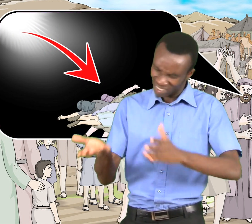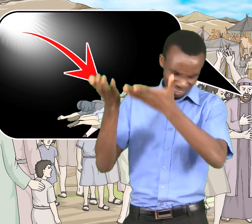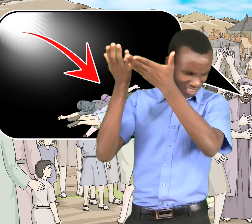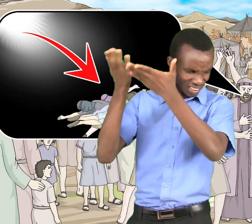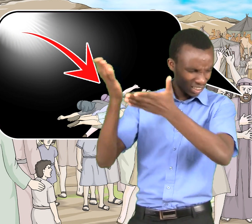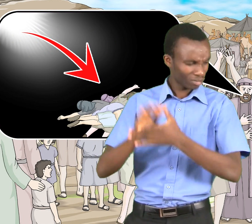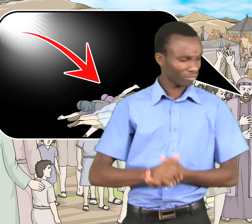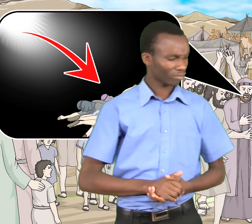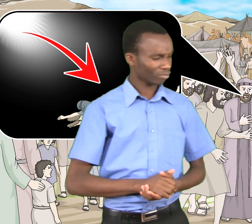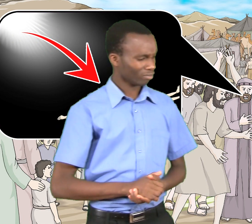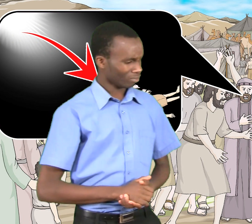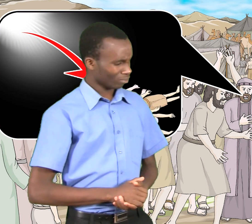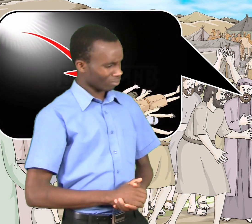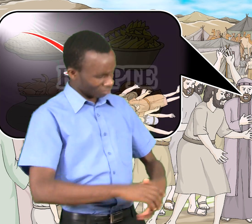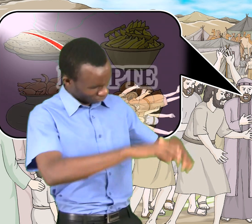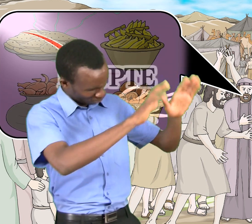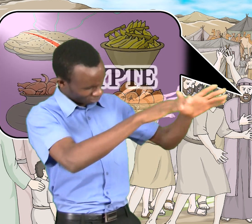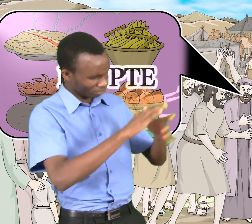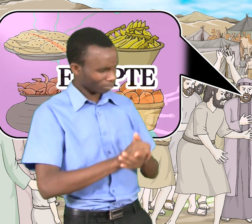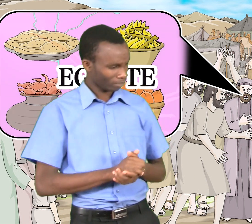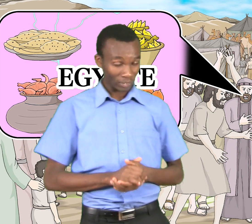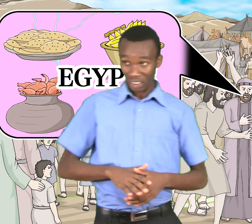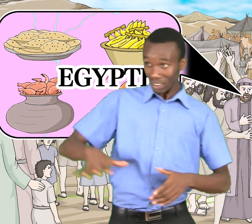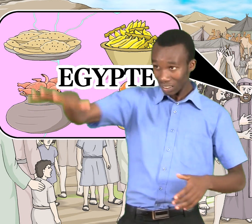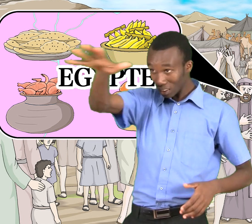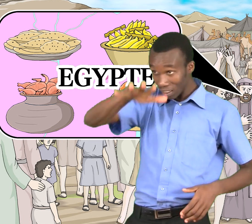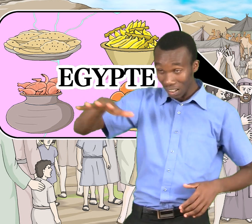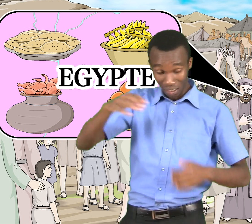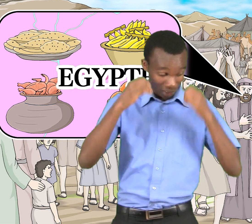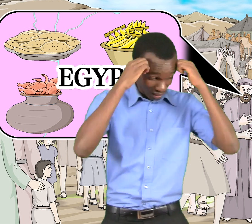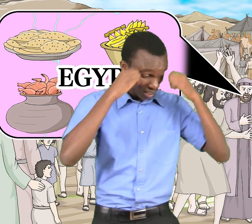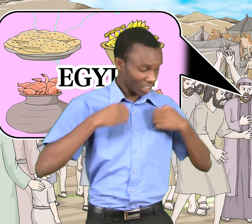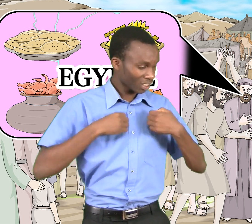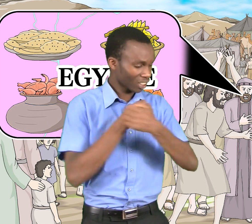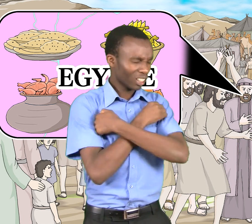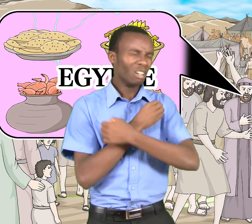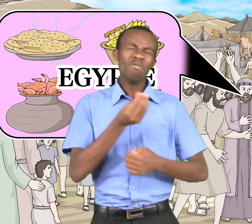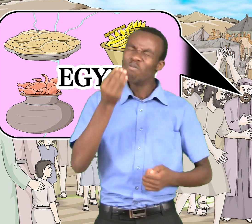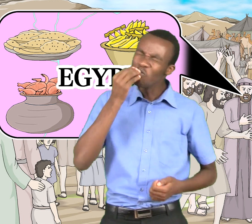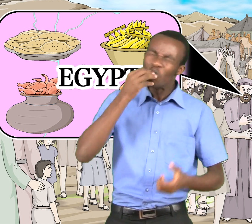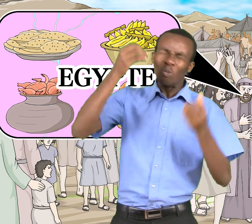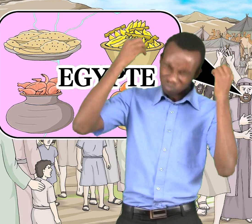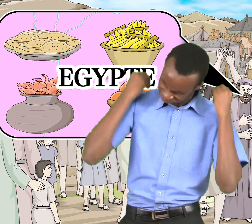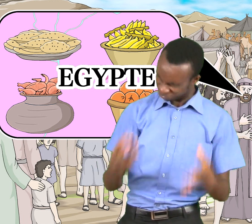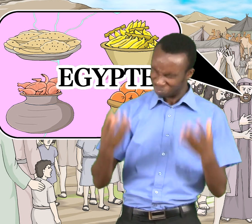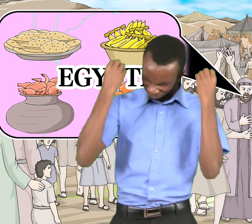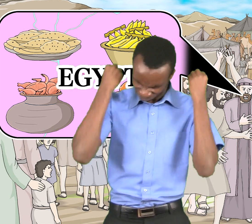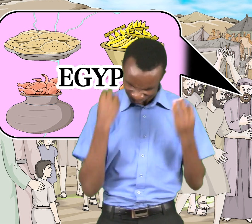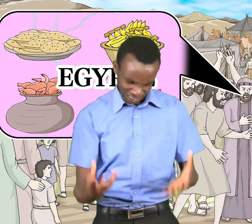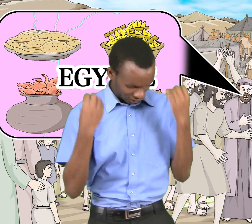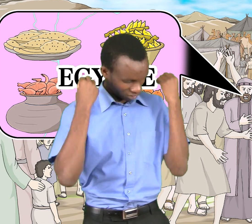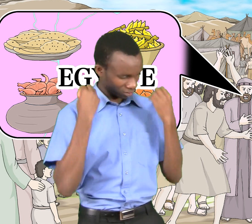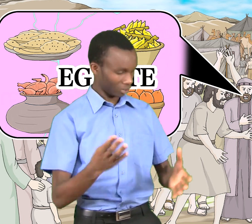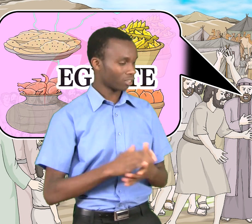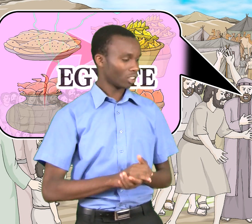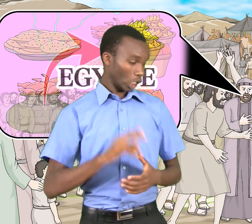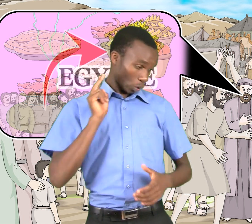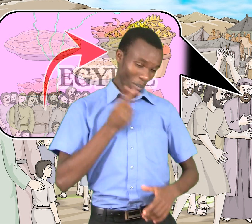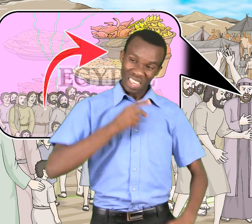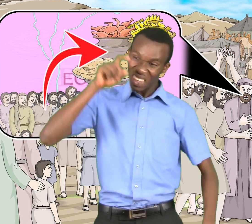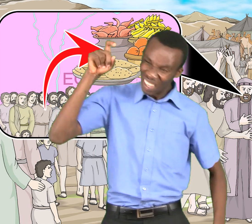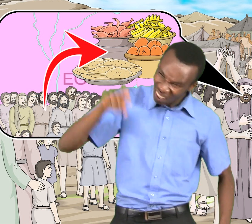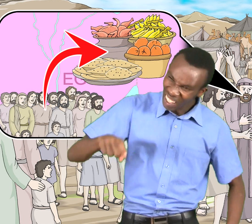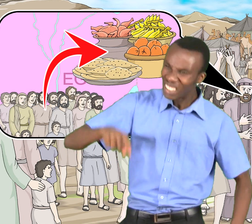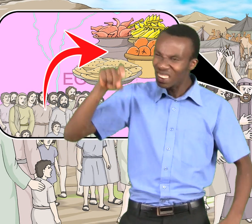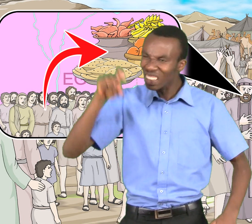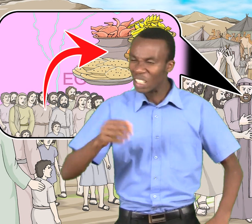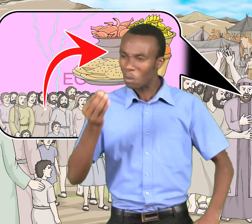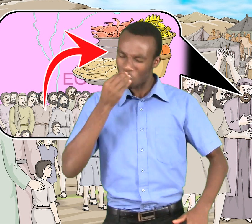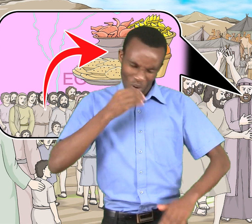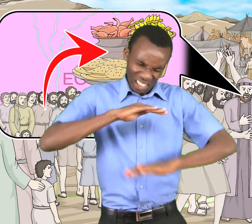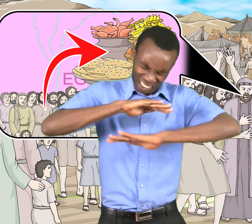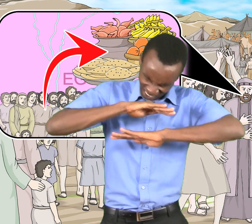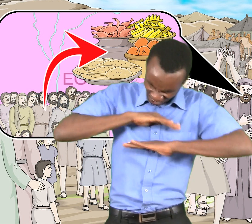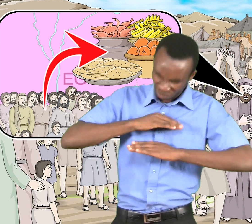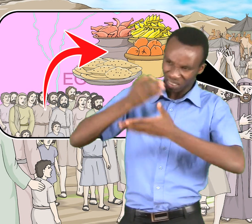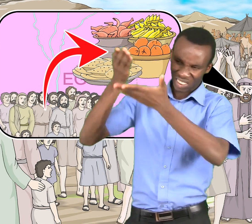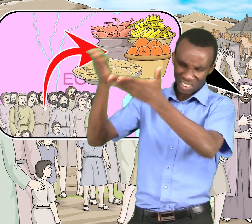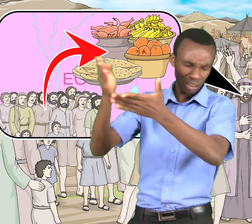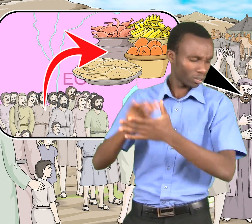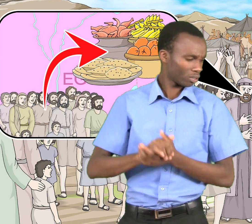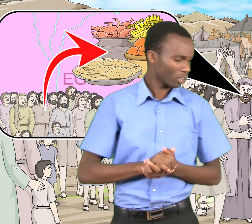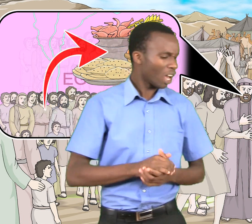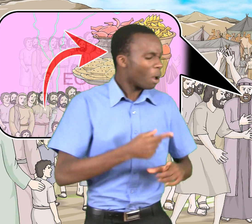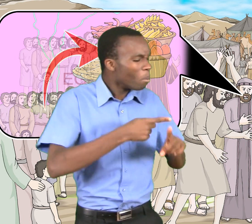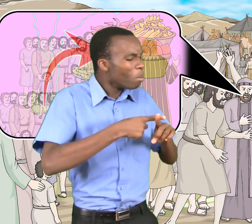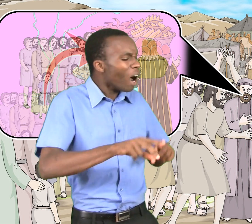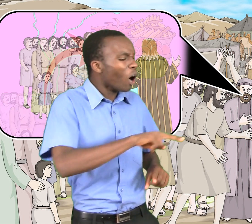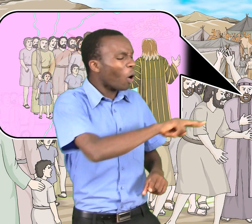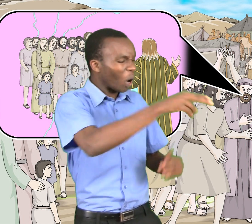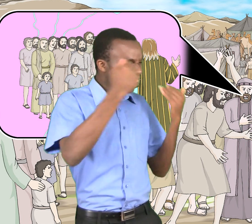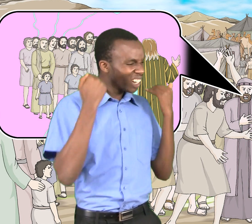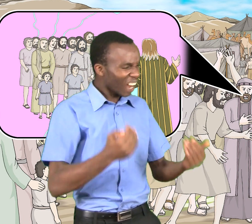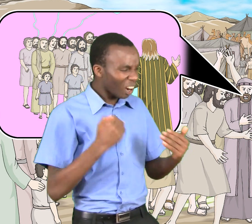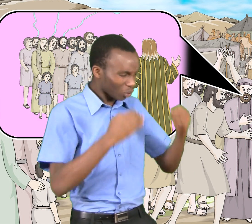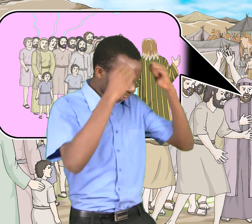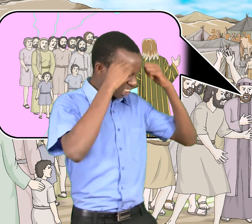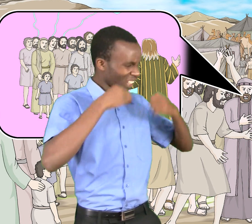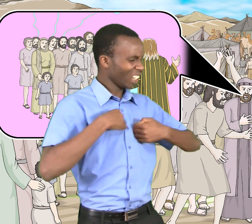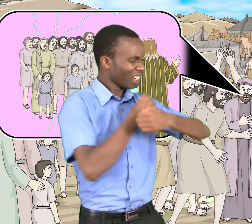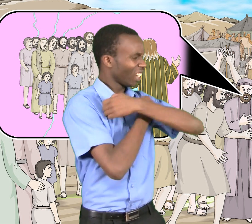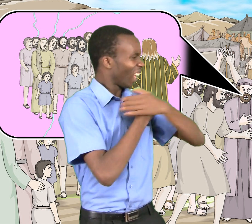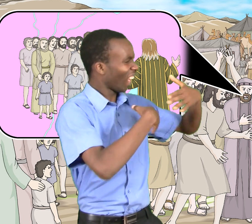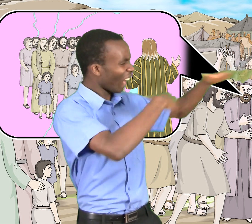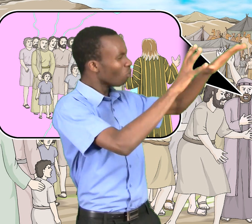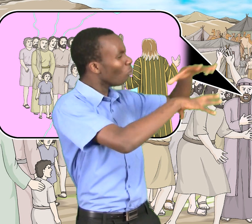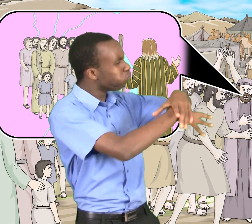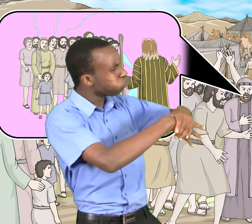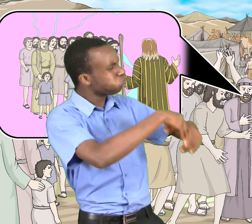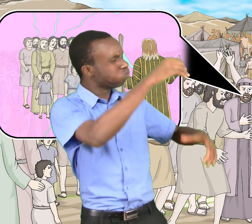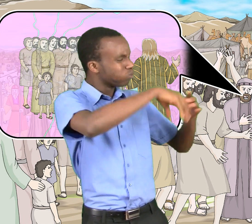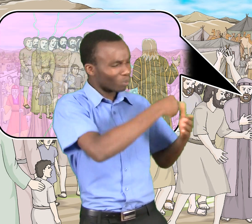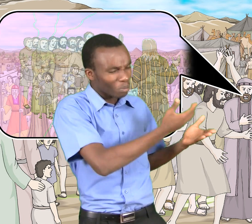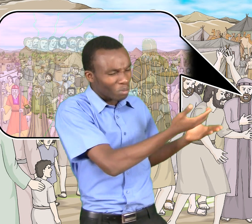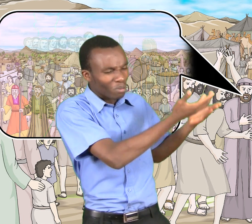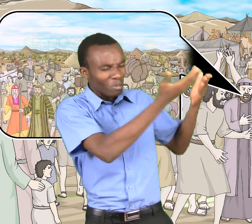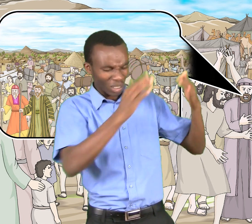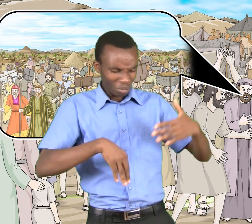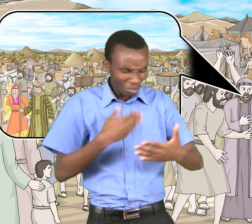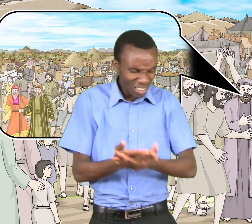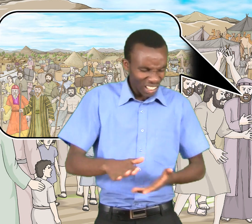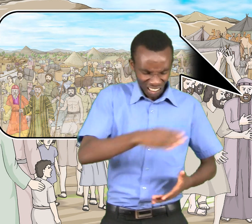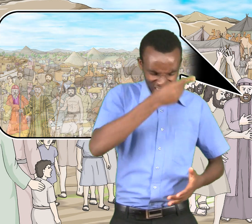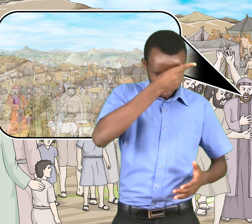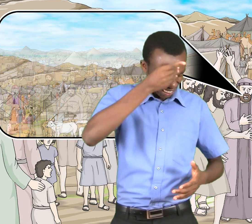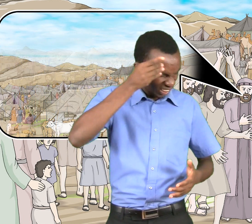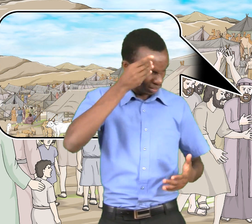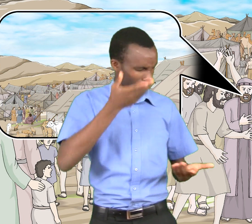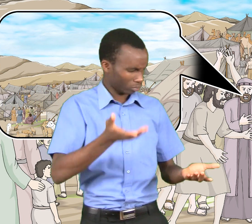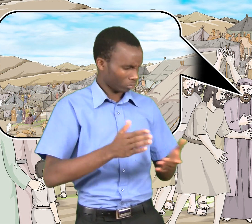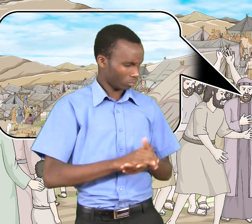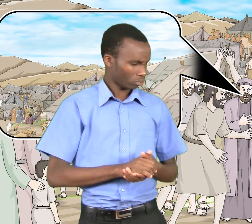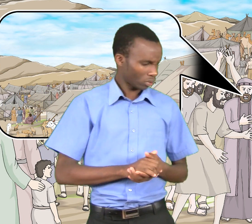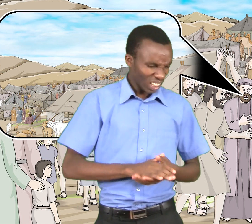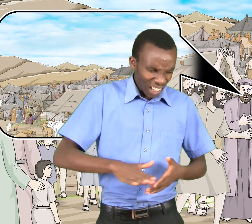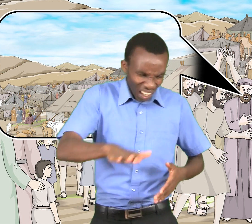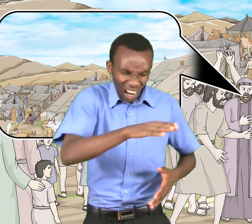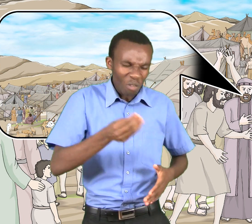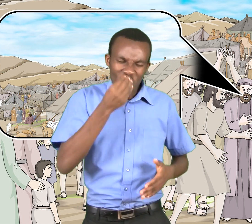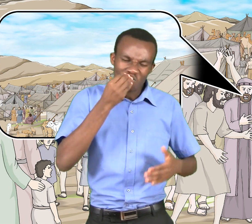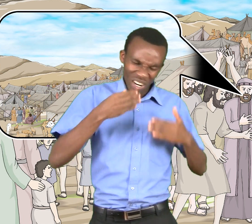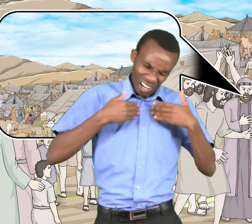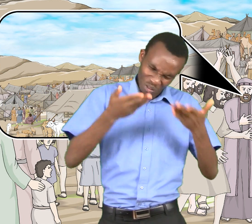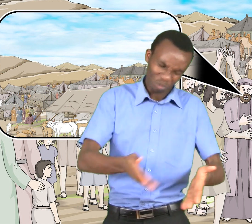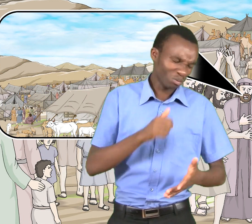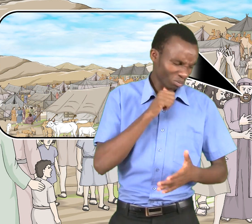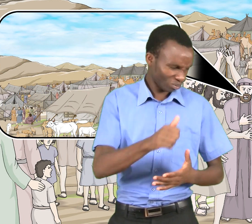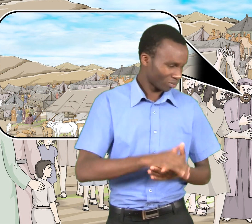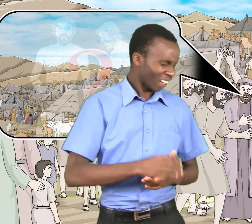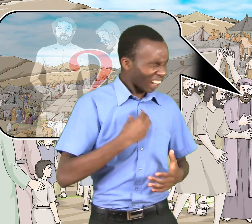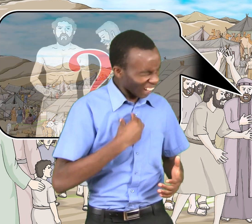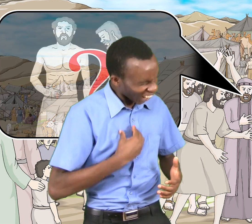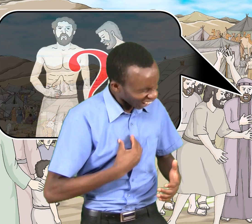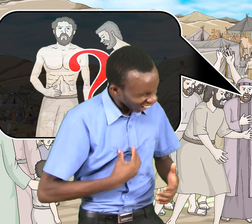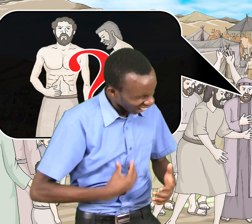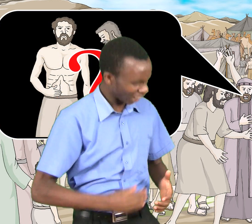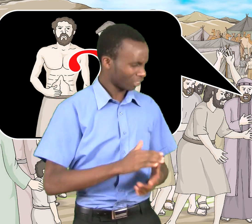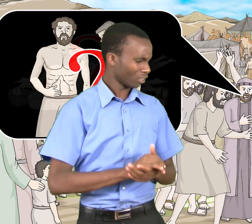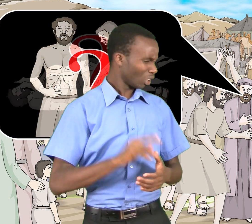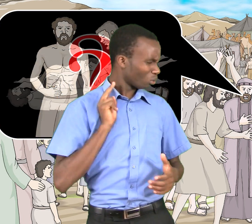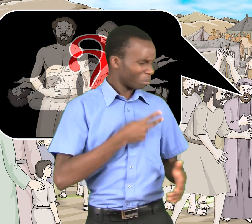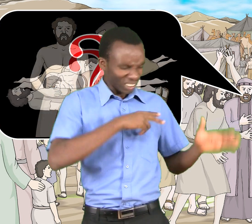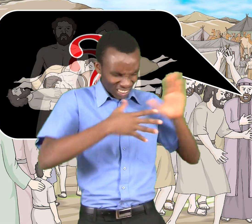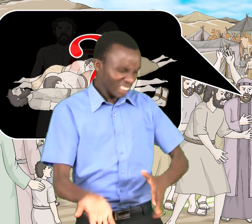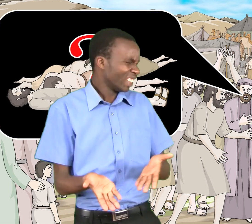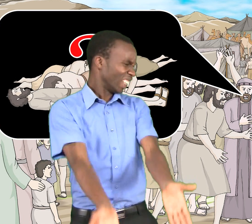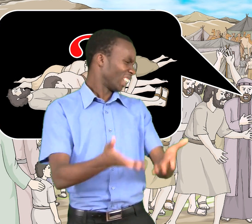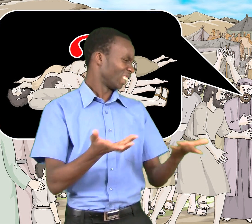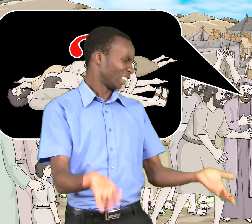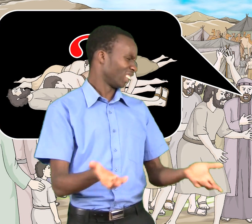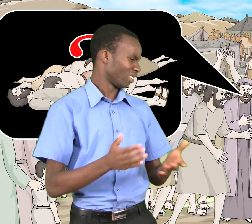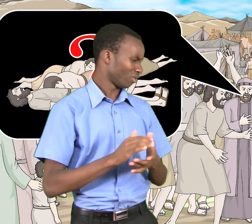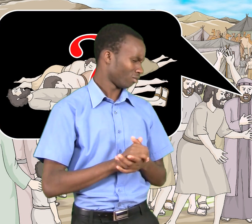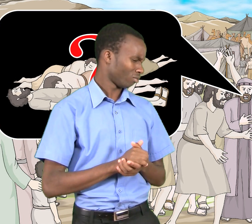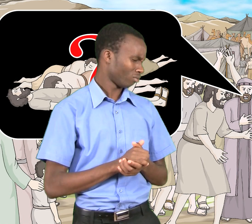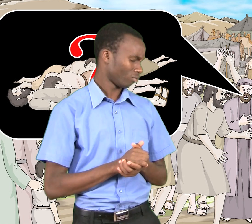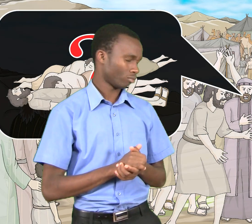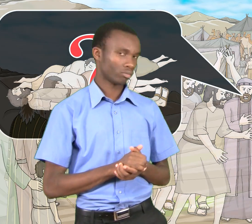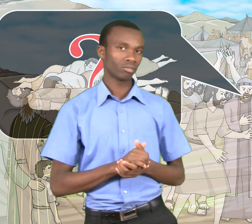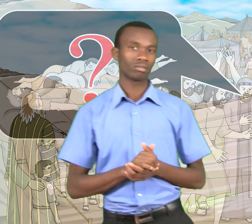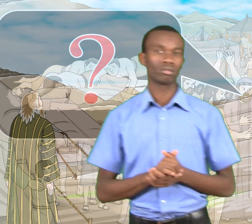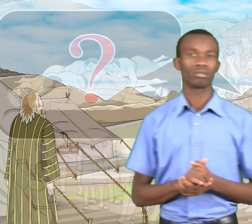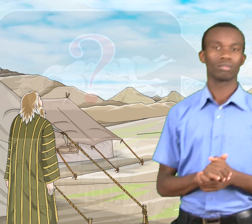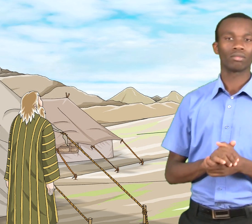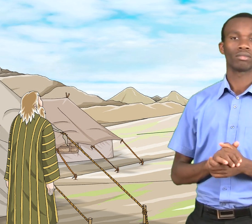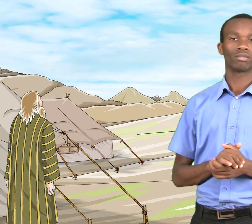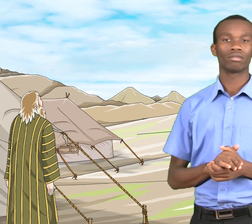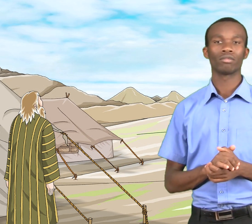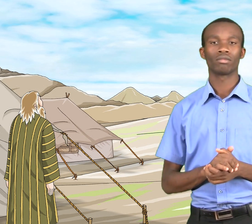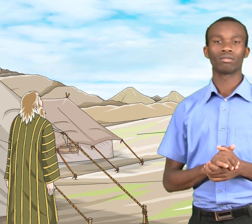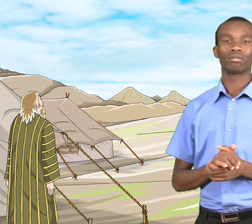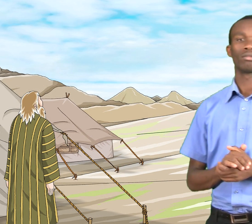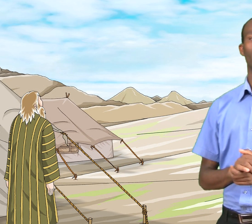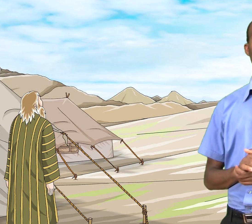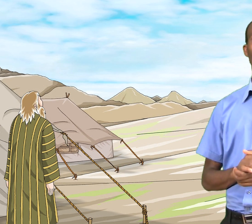“There we sat by pots of meat and ate our fill of bread, but you have brought us into this desert to starve this whole assembly to death!”